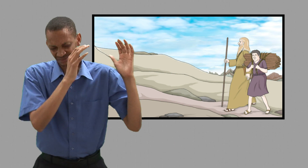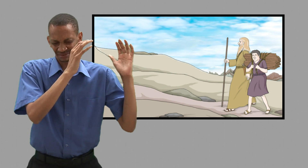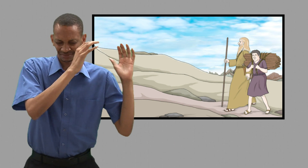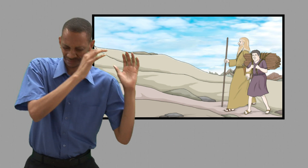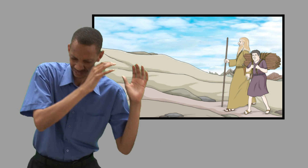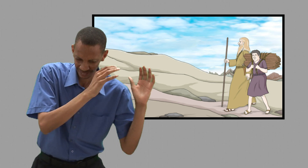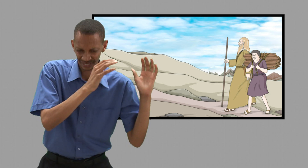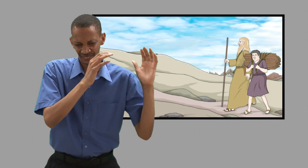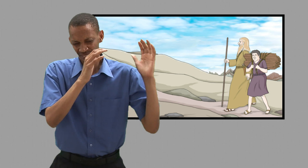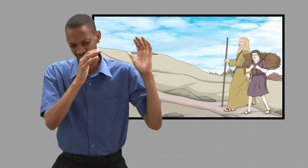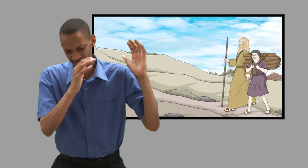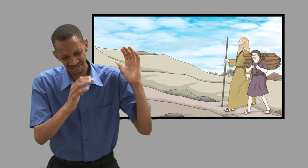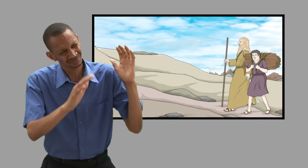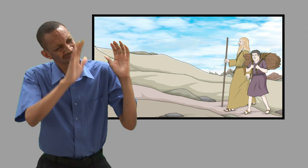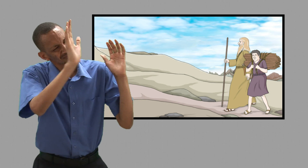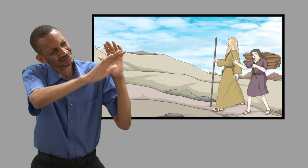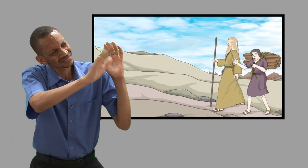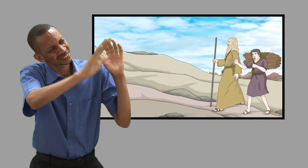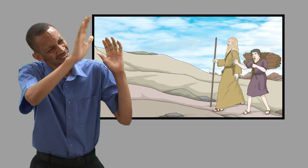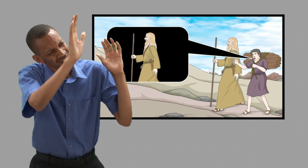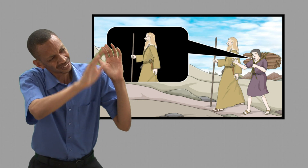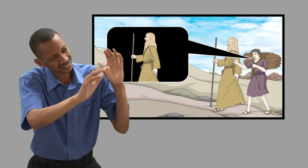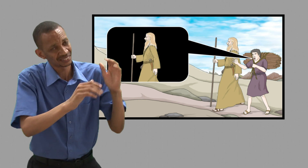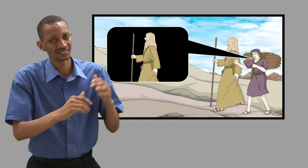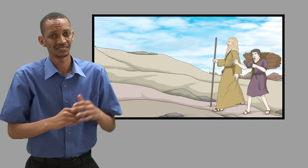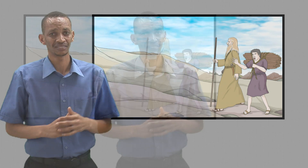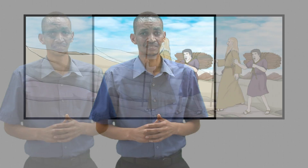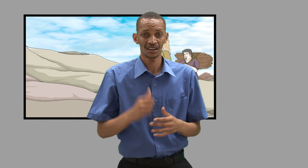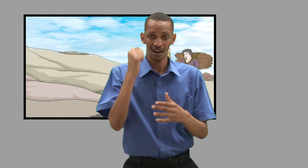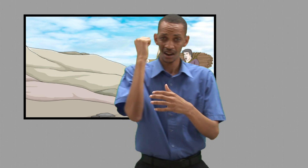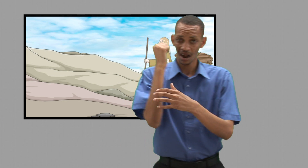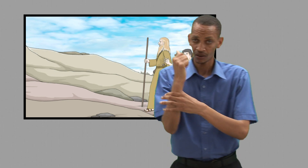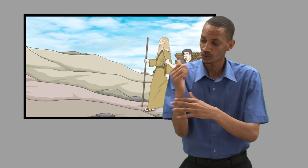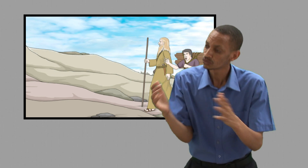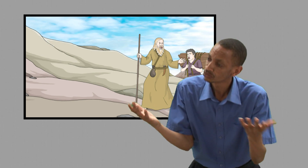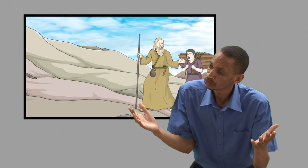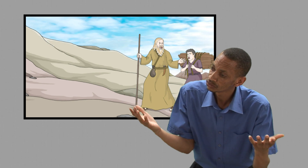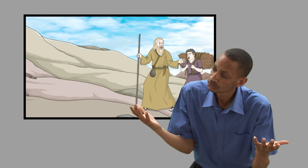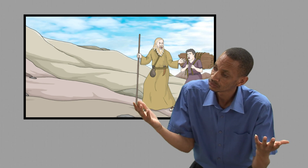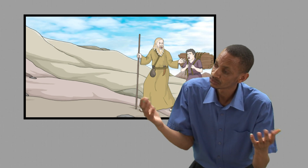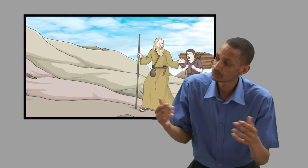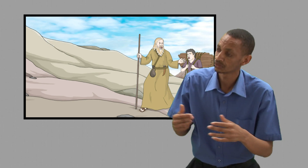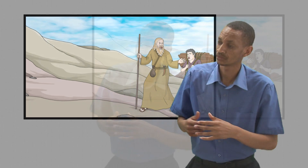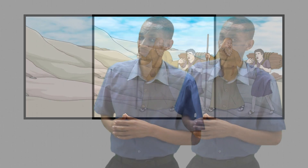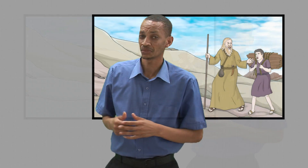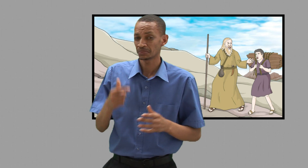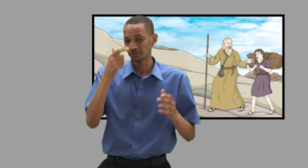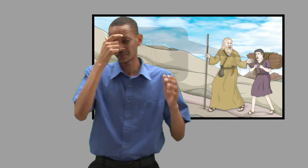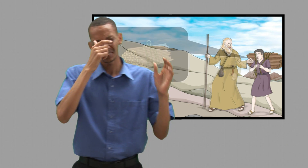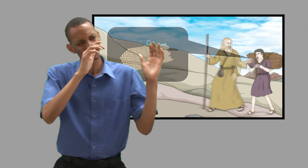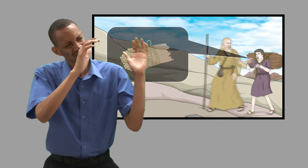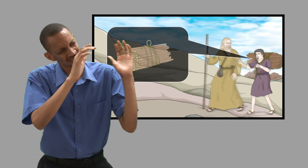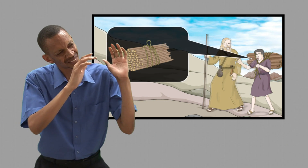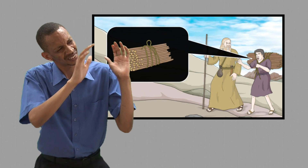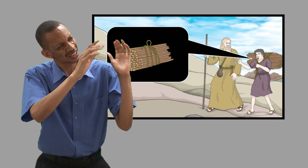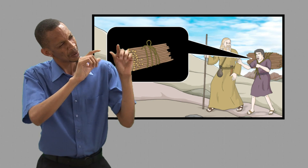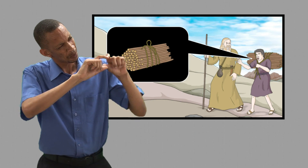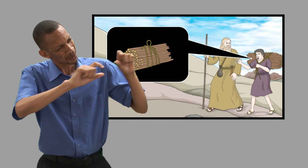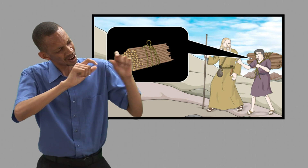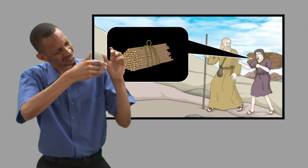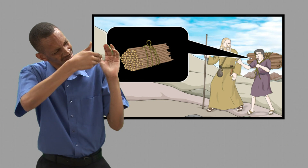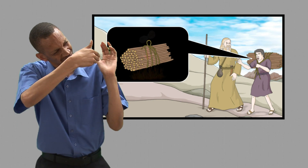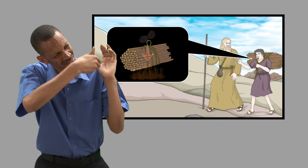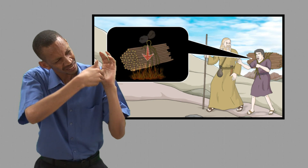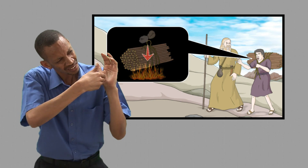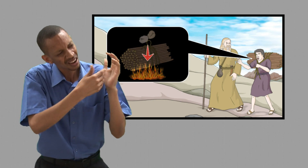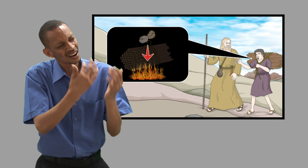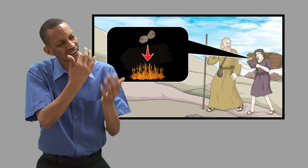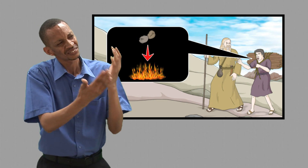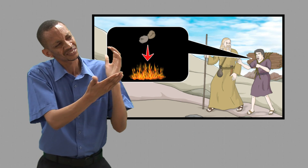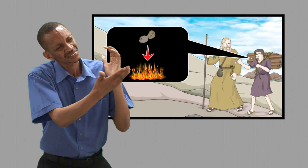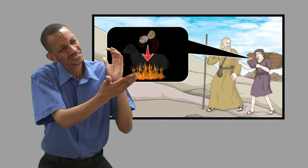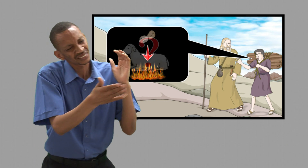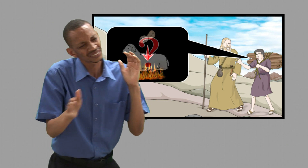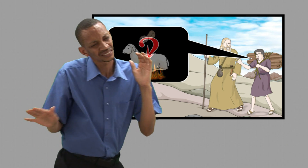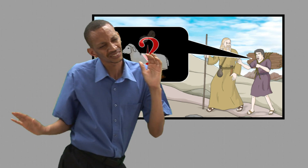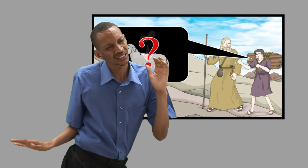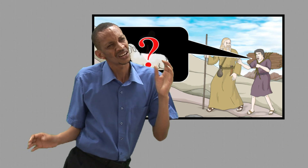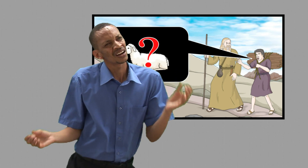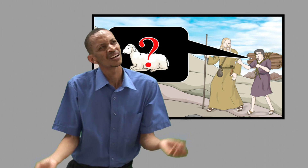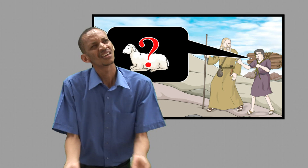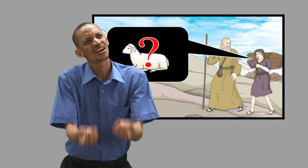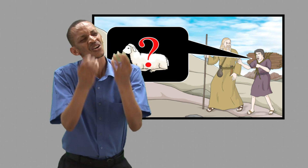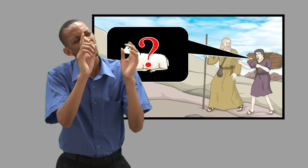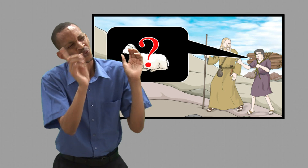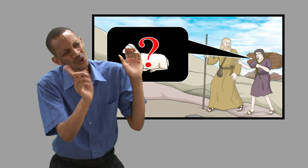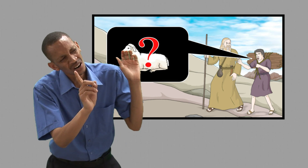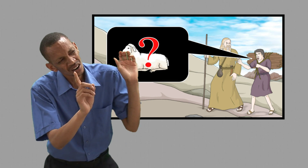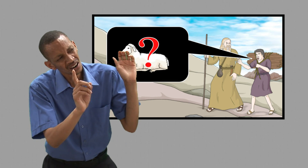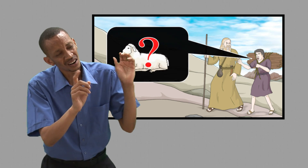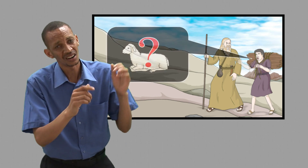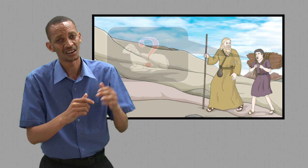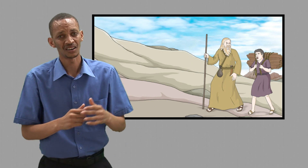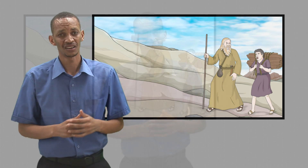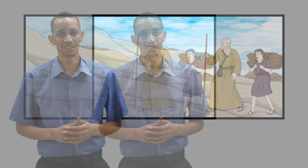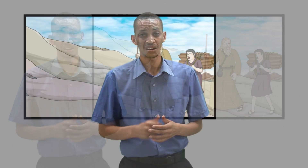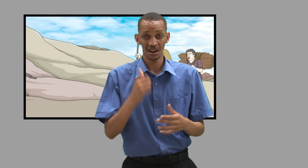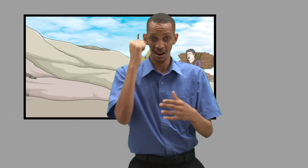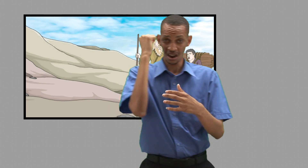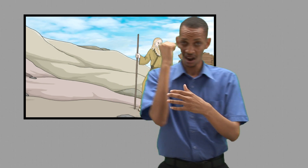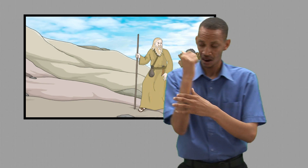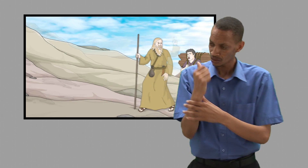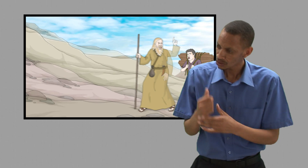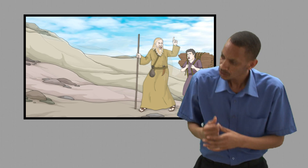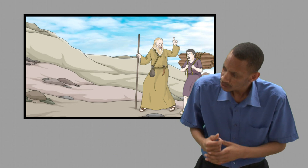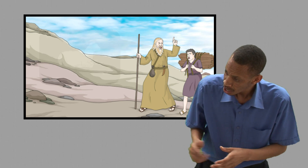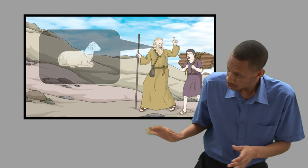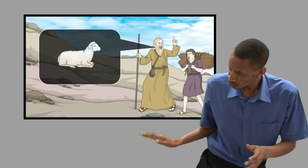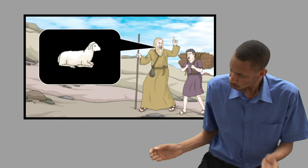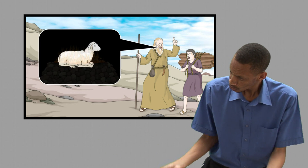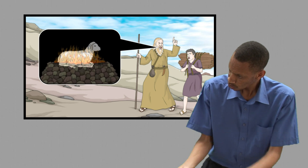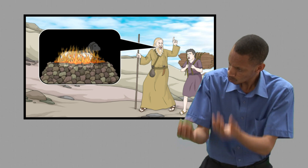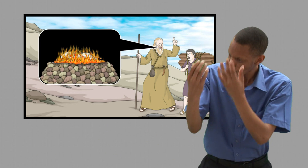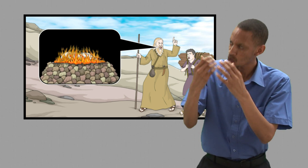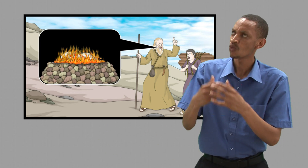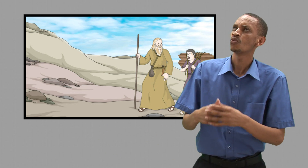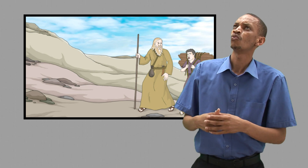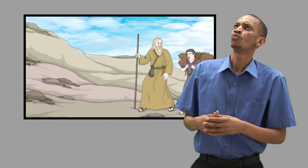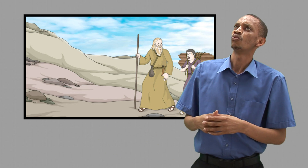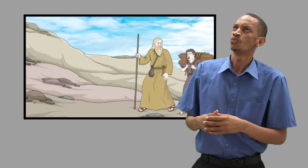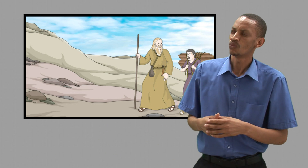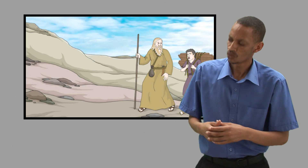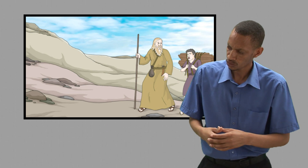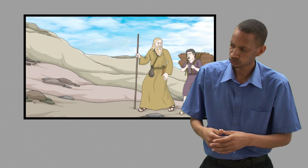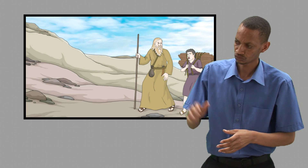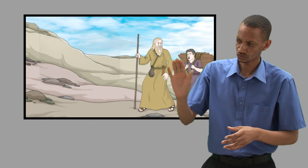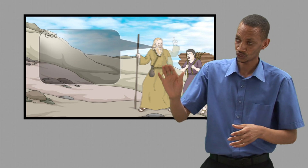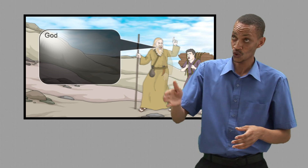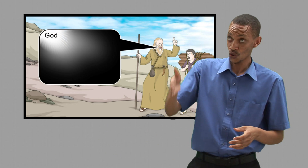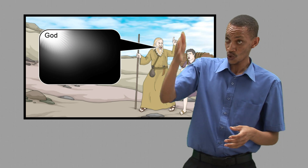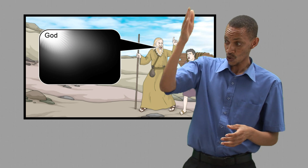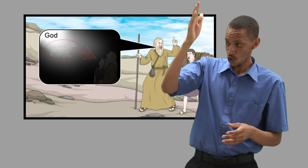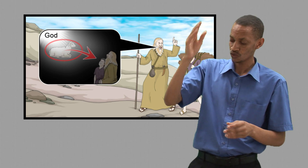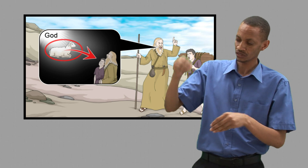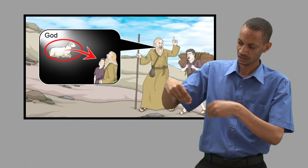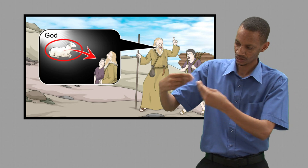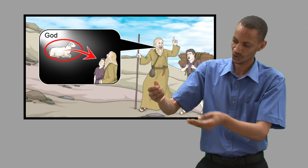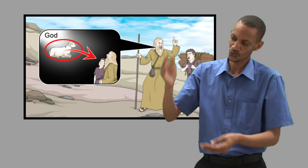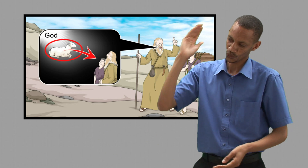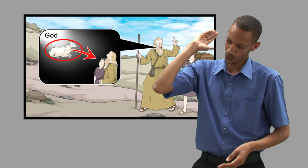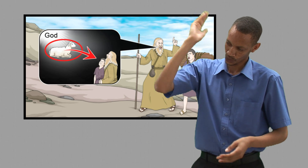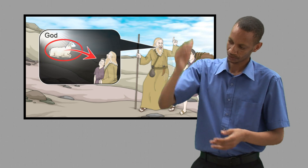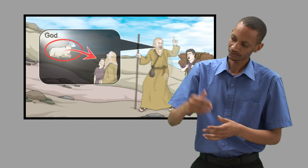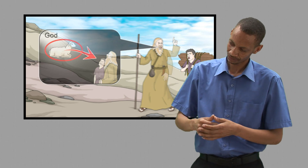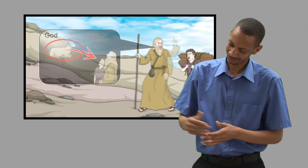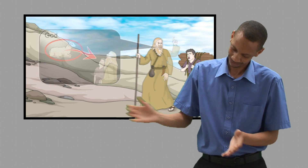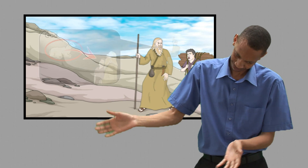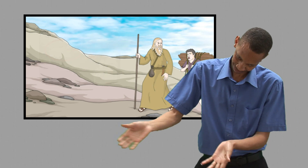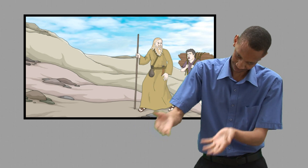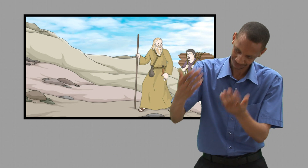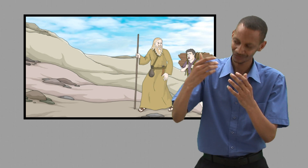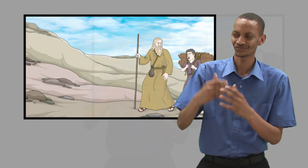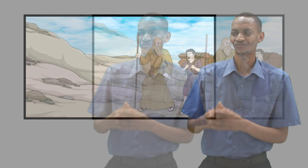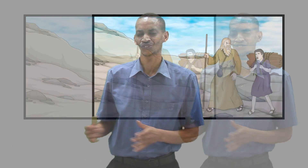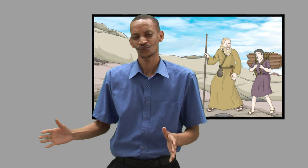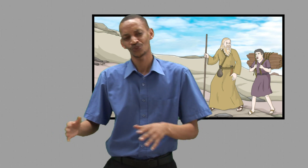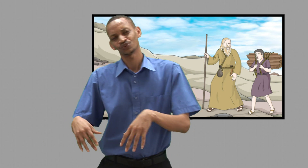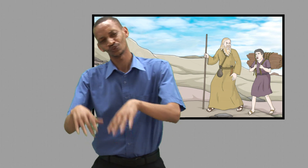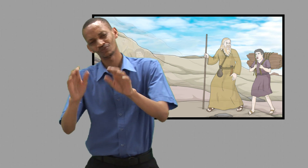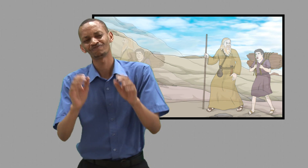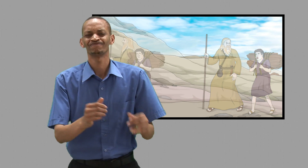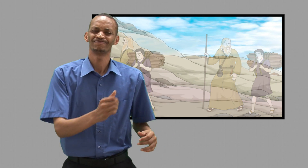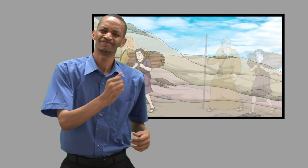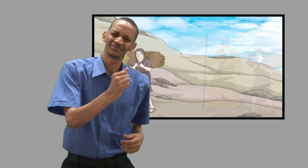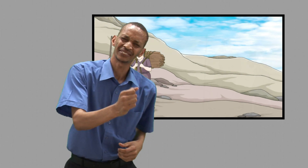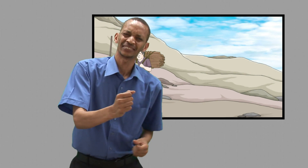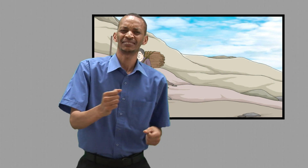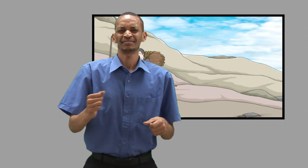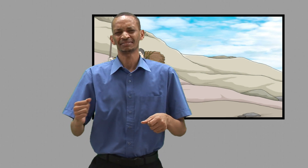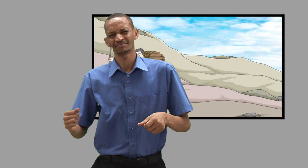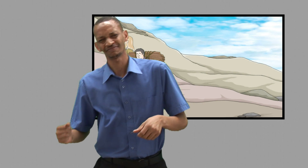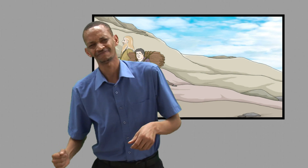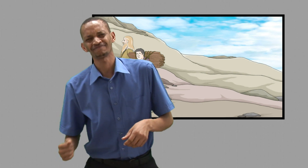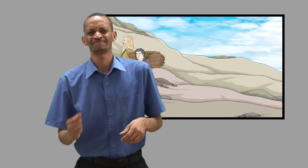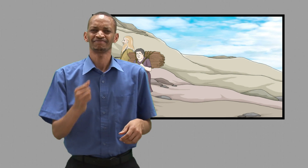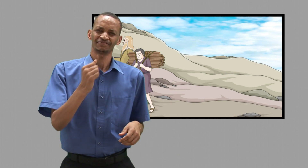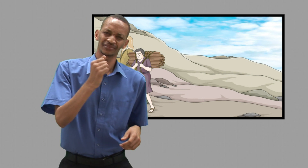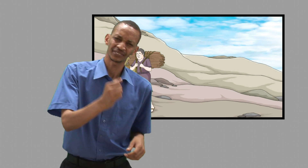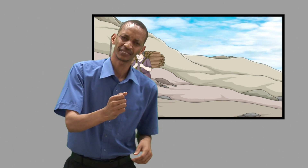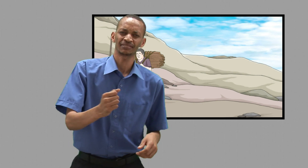Then Isaac said to his father Abraham, “My father!” “Here I am, my son,” he replied. “The fire and the wood are here,” said Isaac, “but where is the lamb for the burnt offering?” Abraham answered, “God Himself will provide the lamb for the burnt offering, my son.”